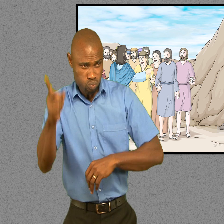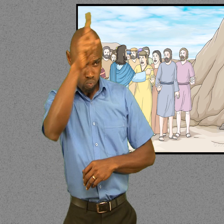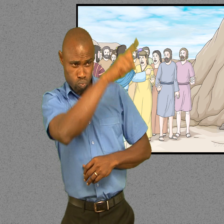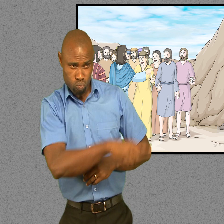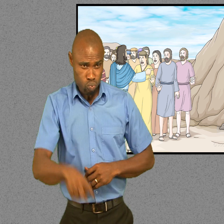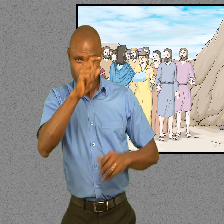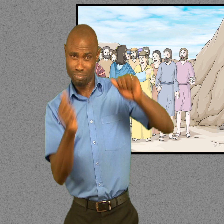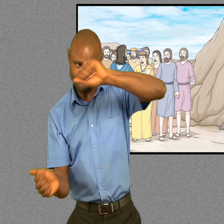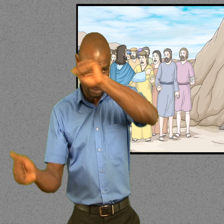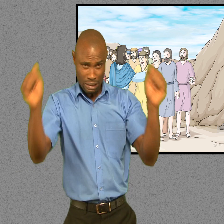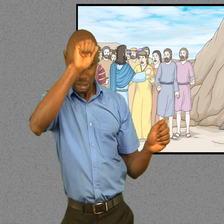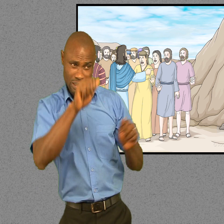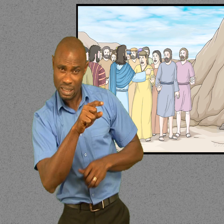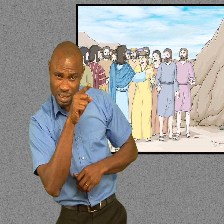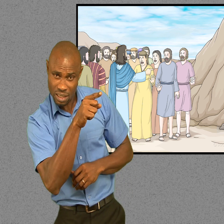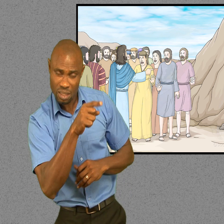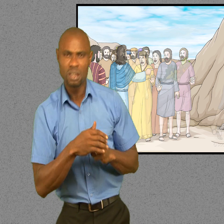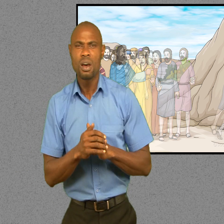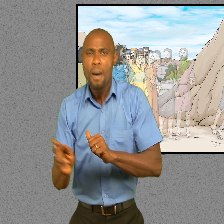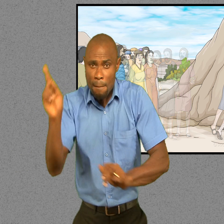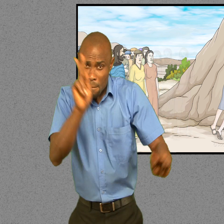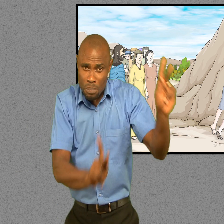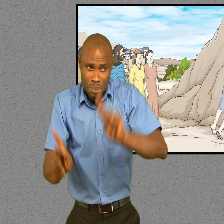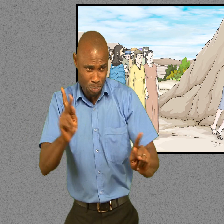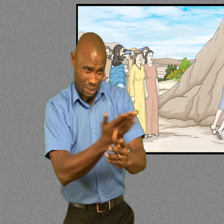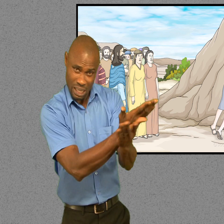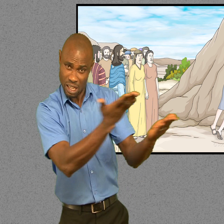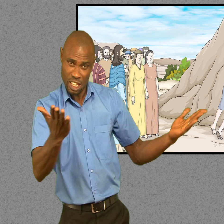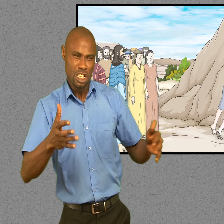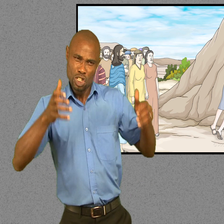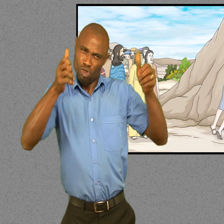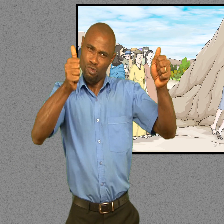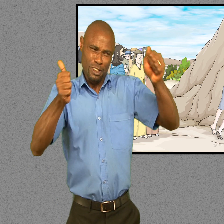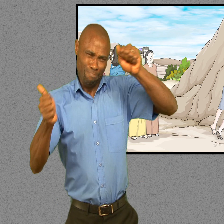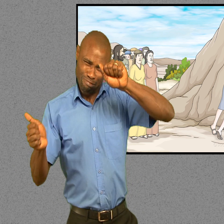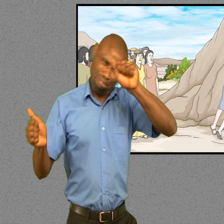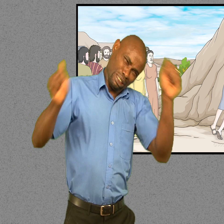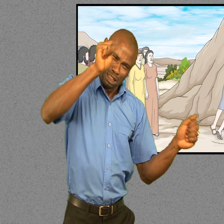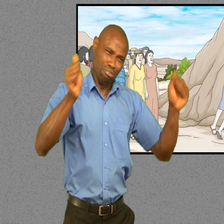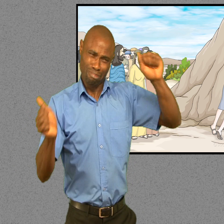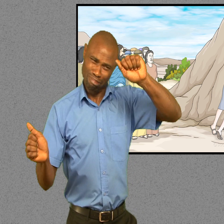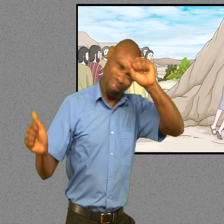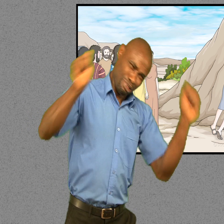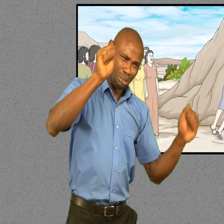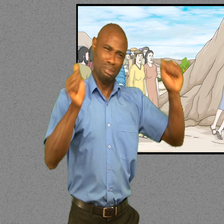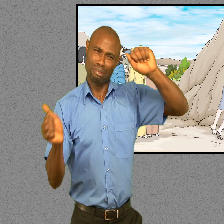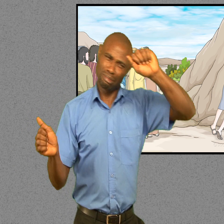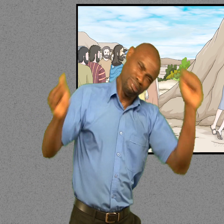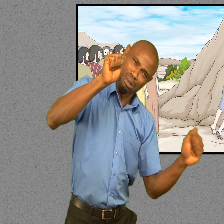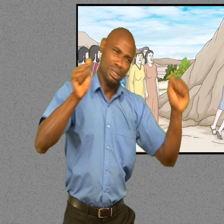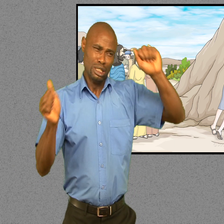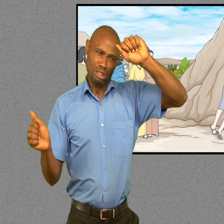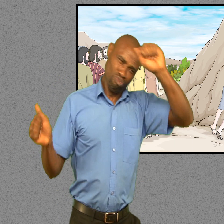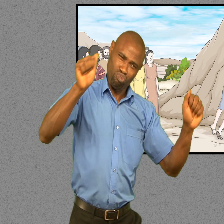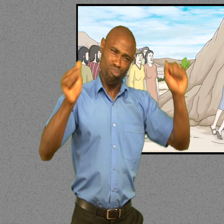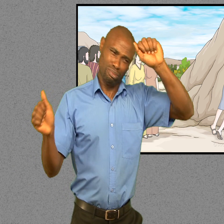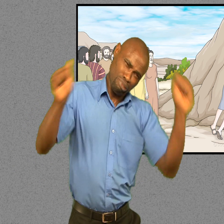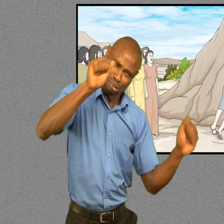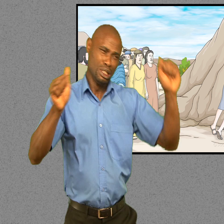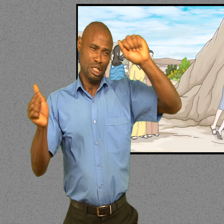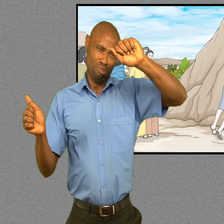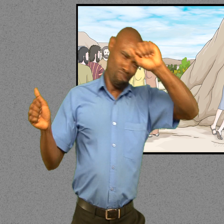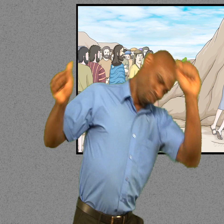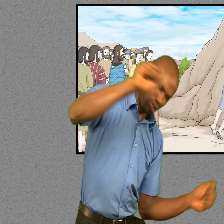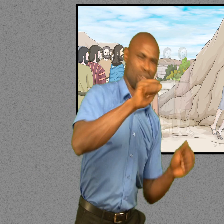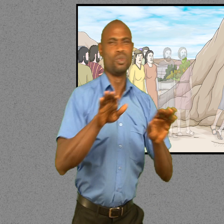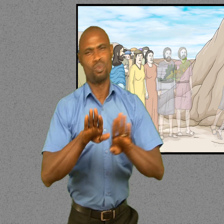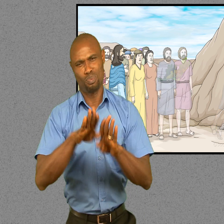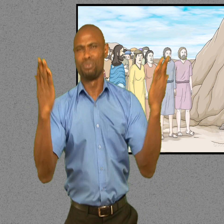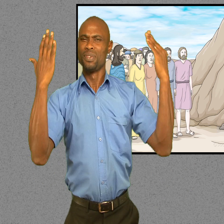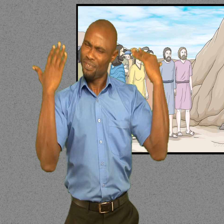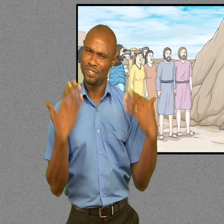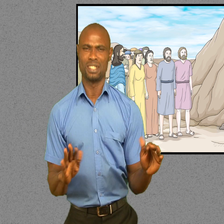So they took away the stone.